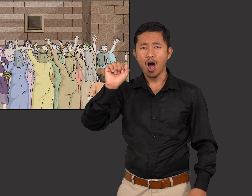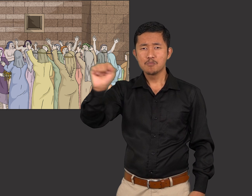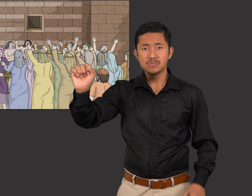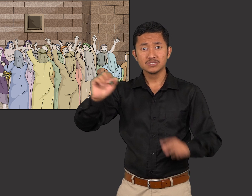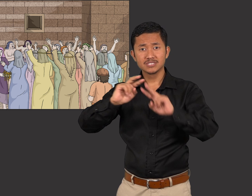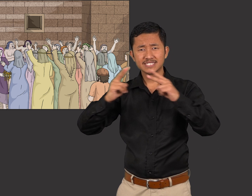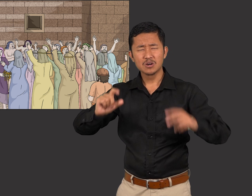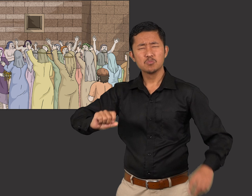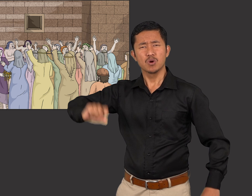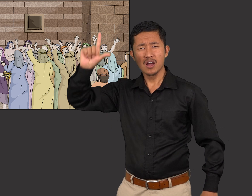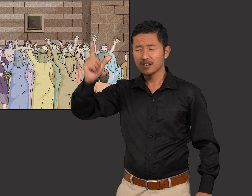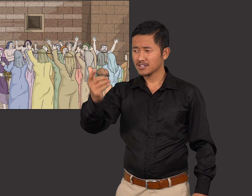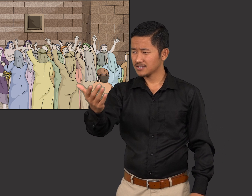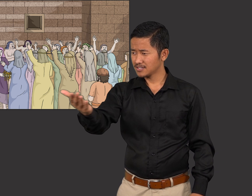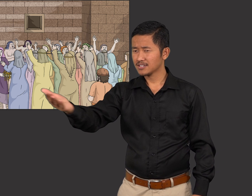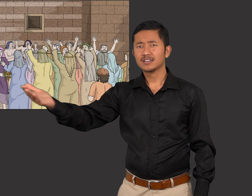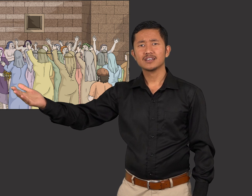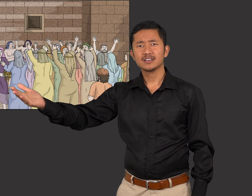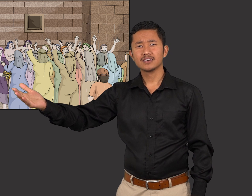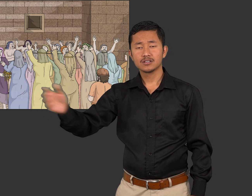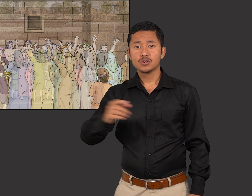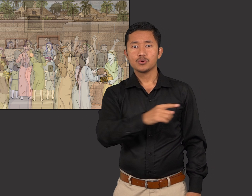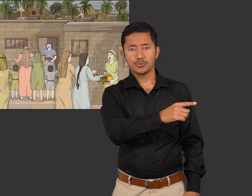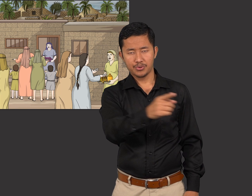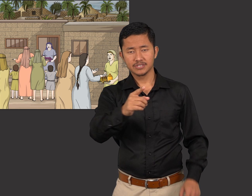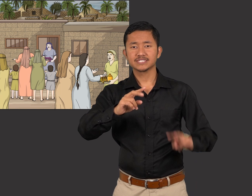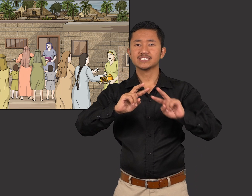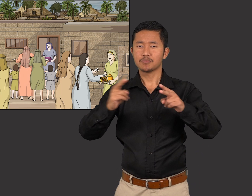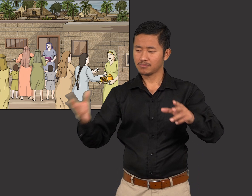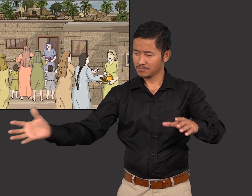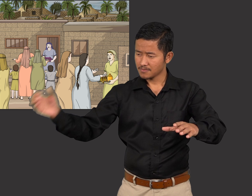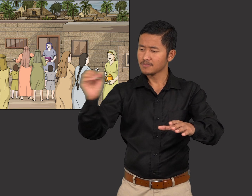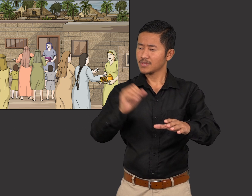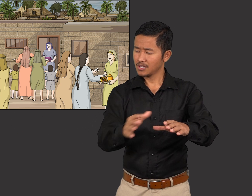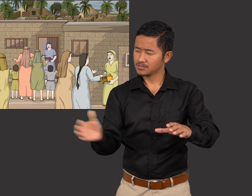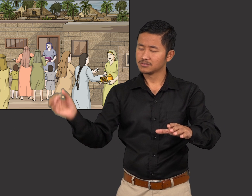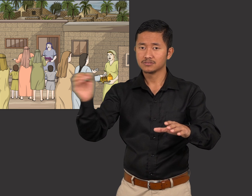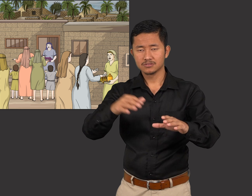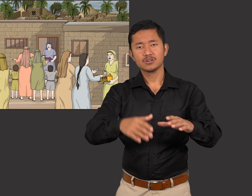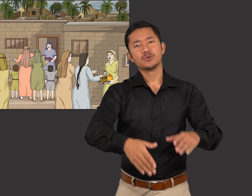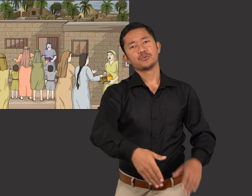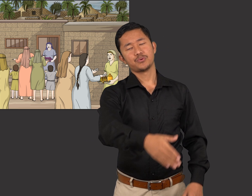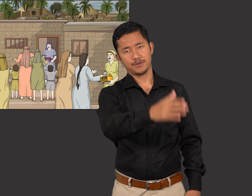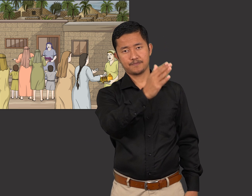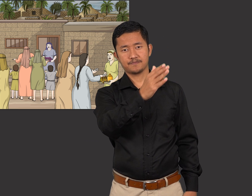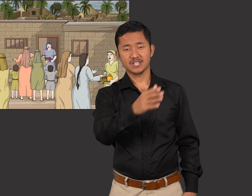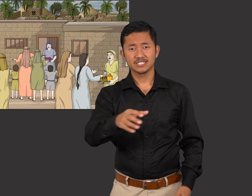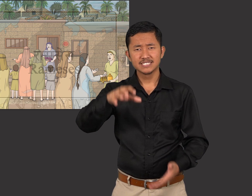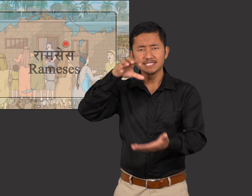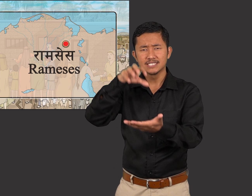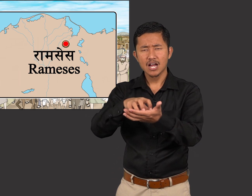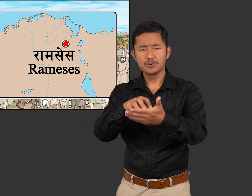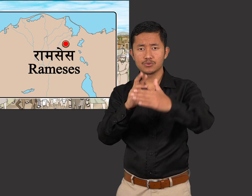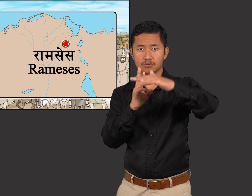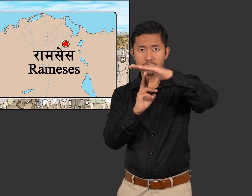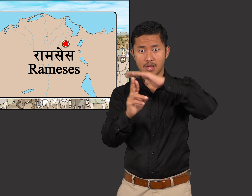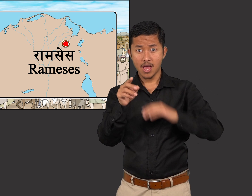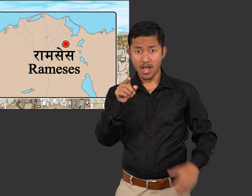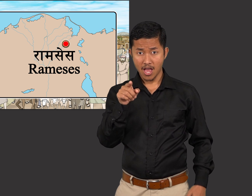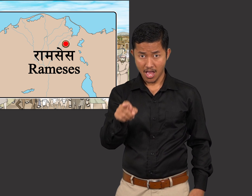And the LORD gave the people such favor in the sight of the Egyptians that they granted their request. In this way they plundered the Egyptians.